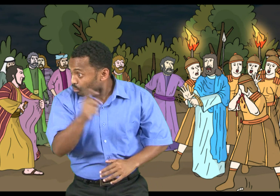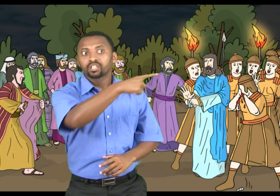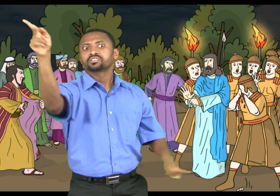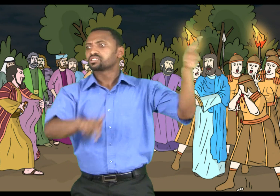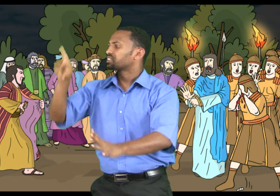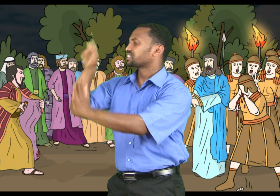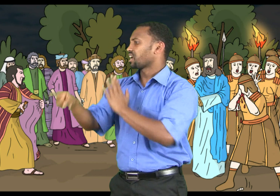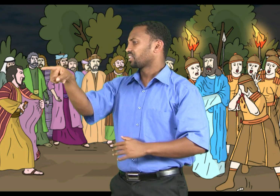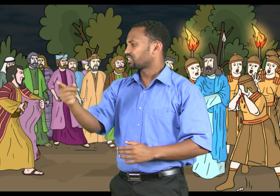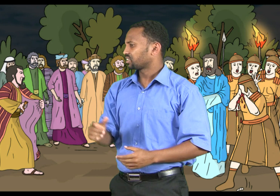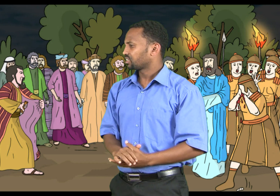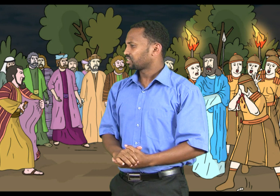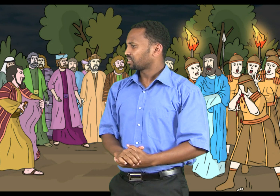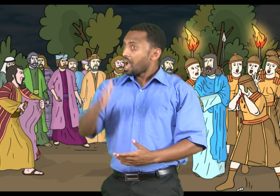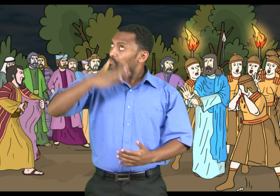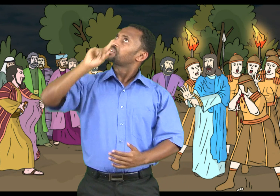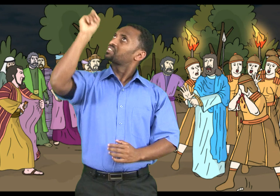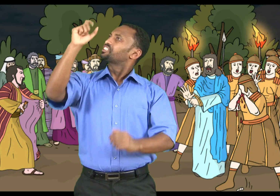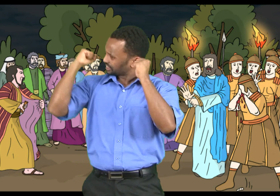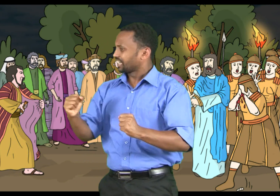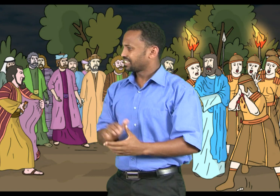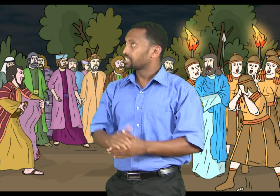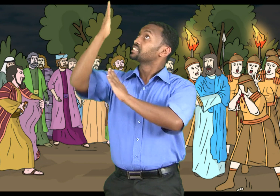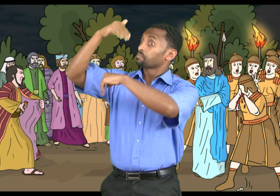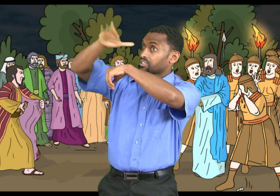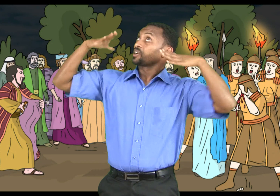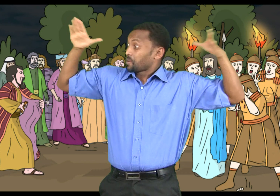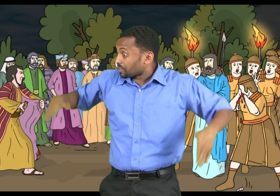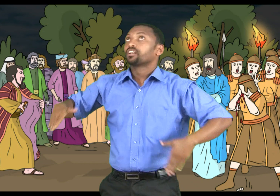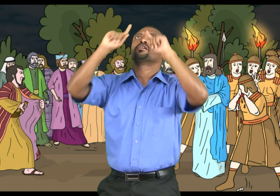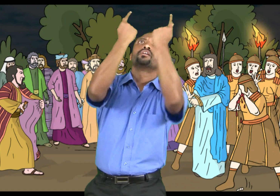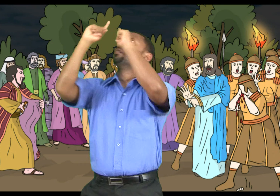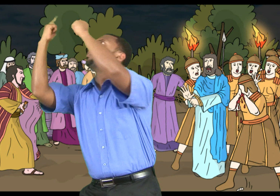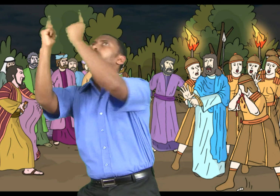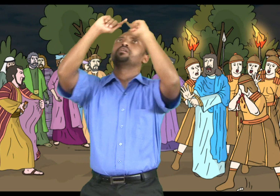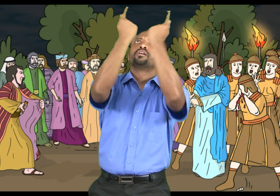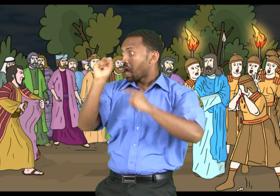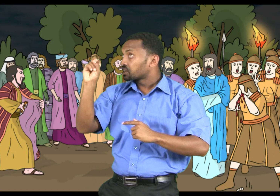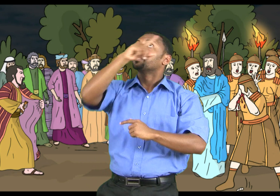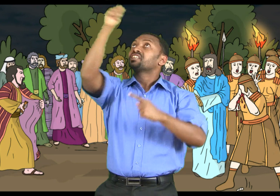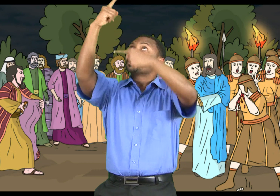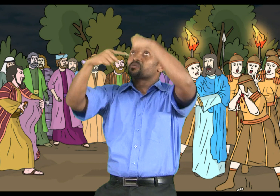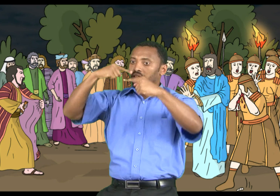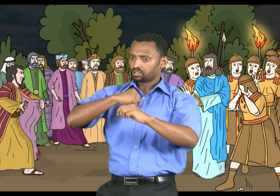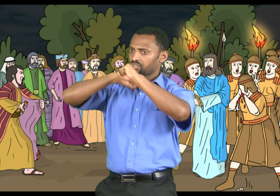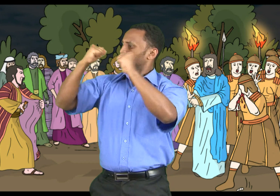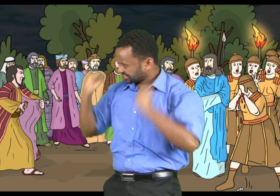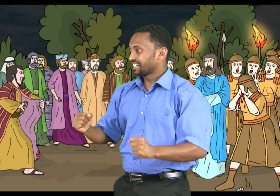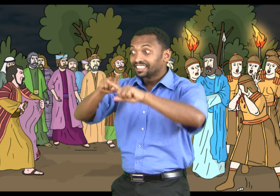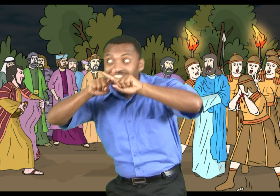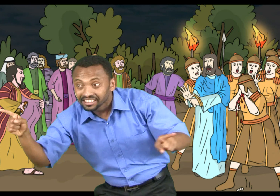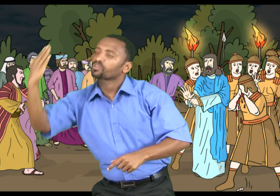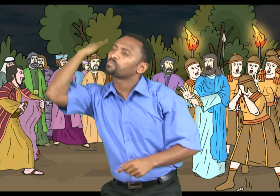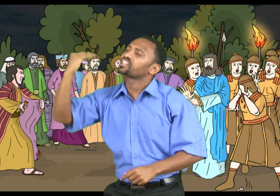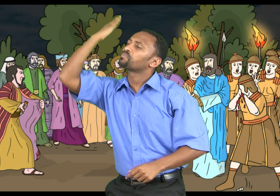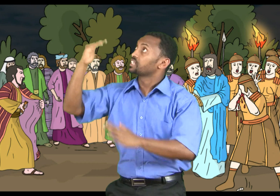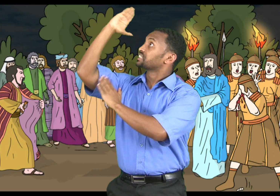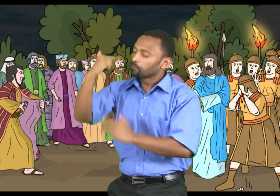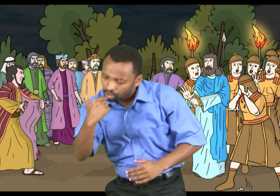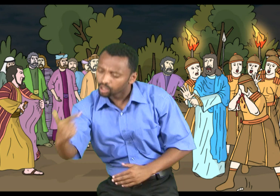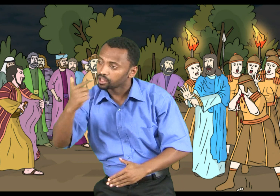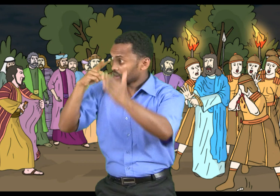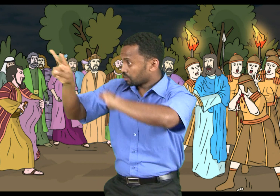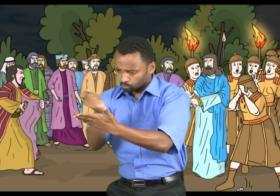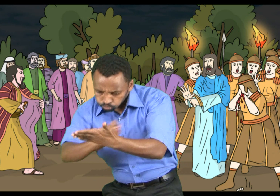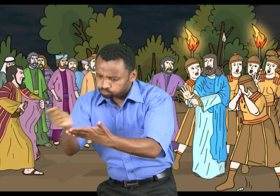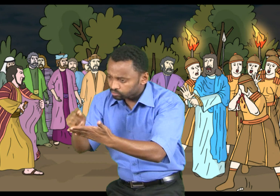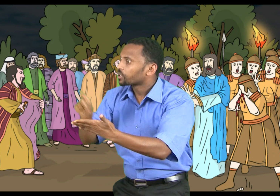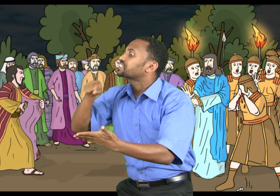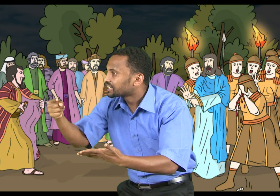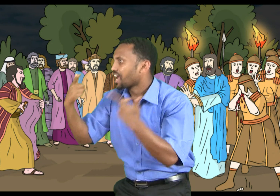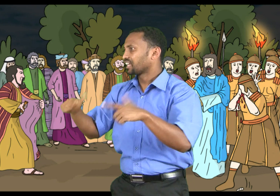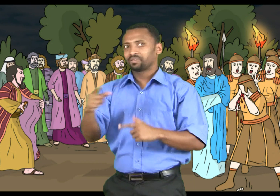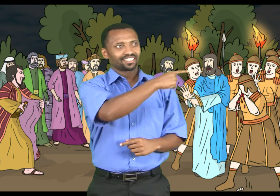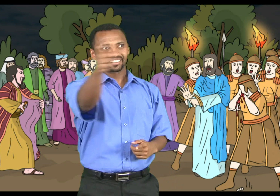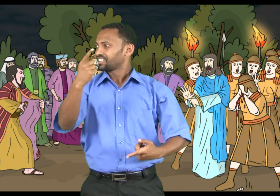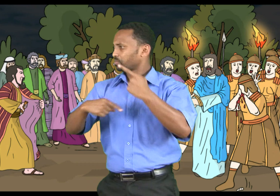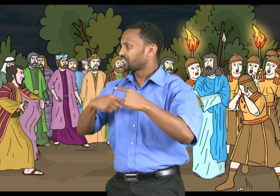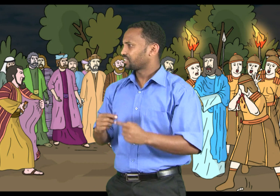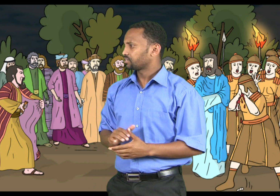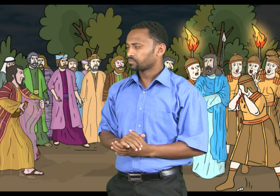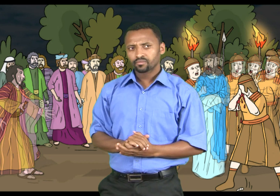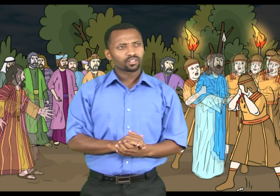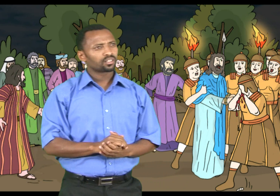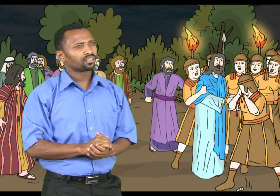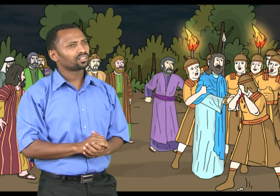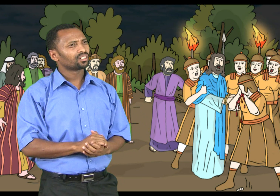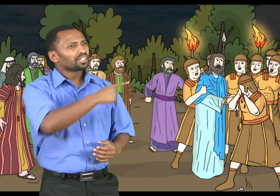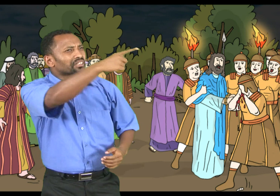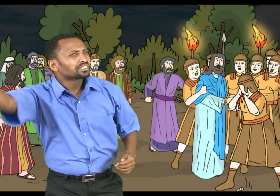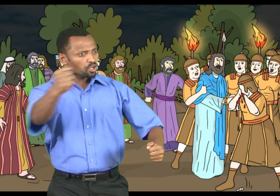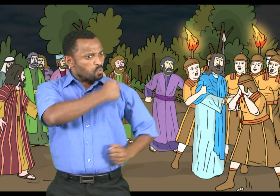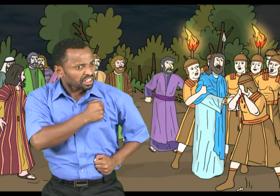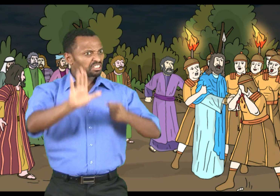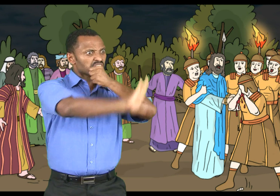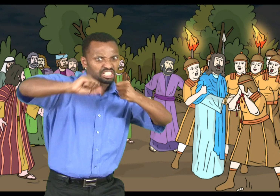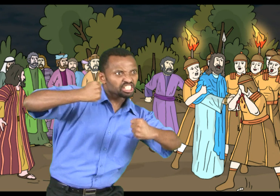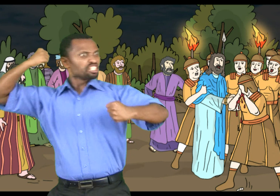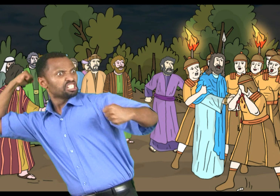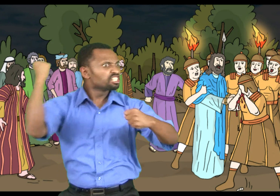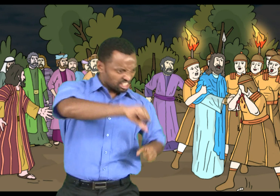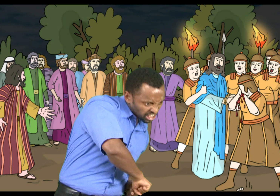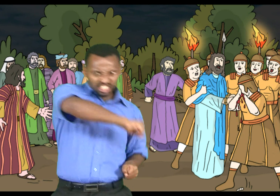Are you not aware that I can call on My Father, and He will at once put at My disposal more than twelve legions of angels? But how then would the Scriptures be fulfilled that say it must happen this way?”